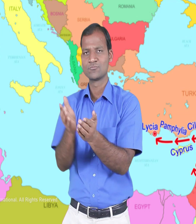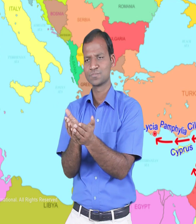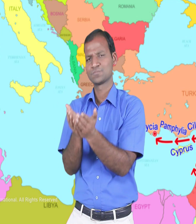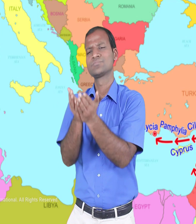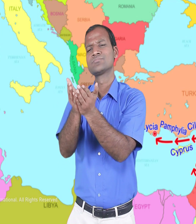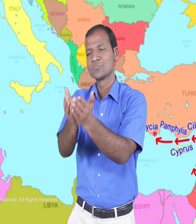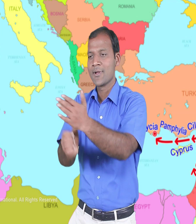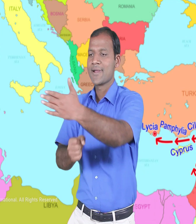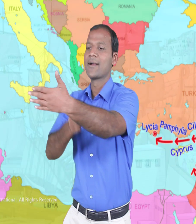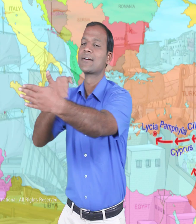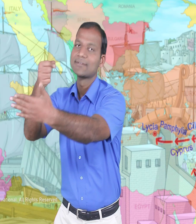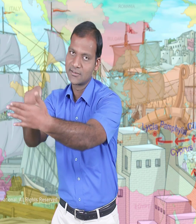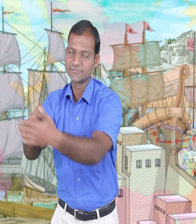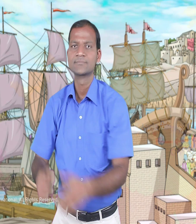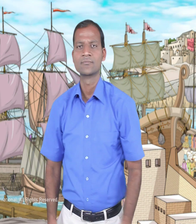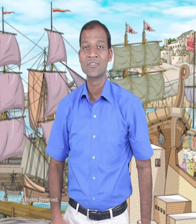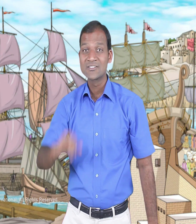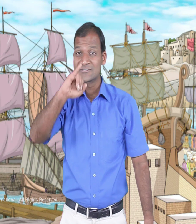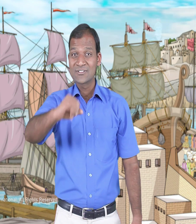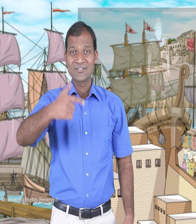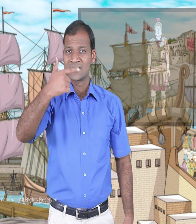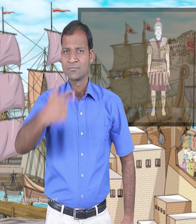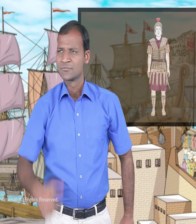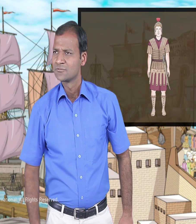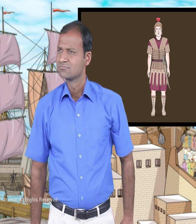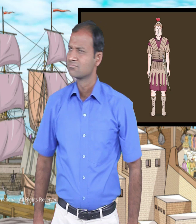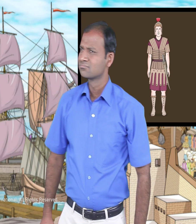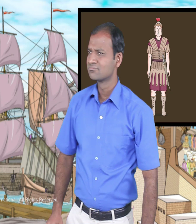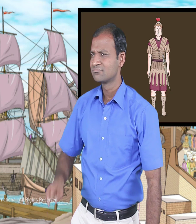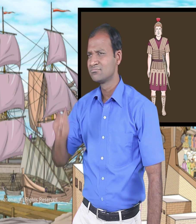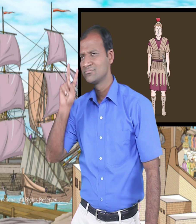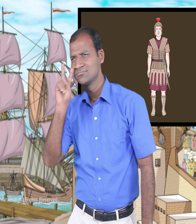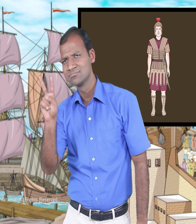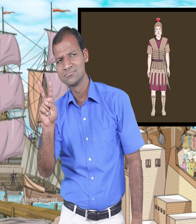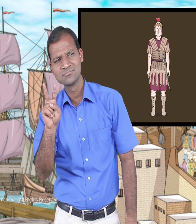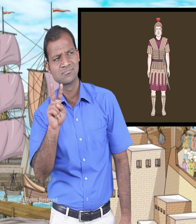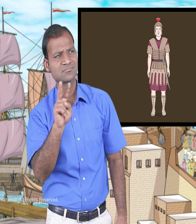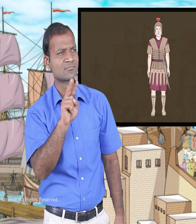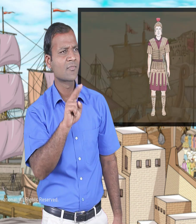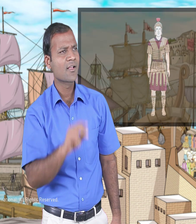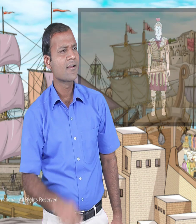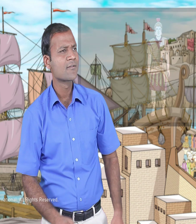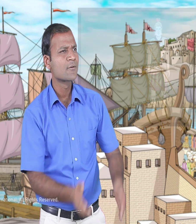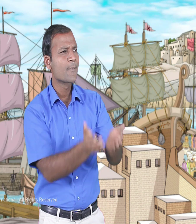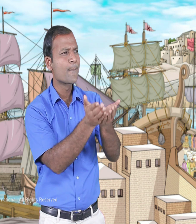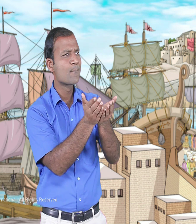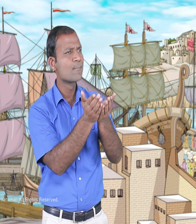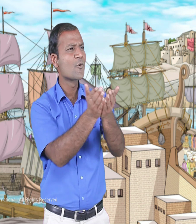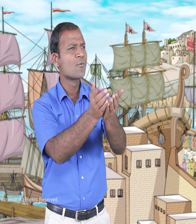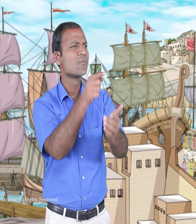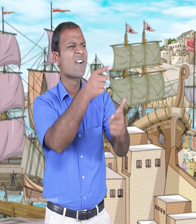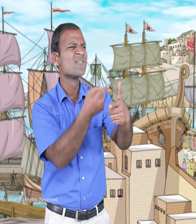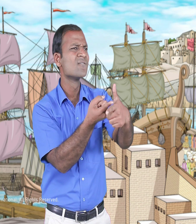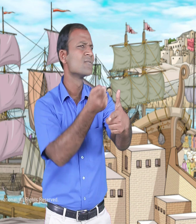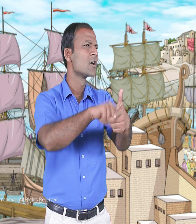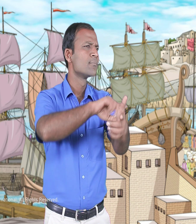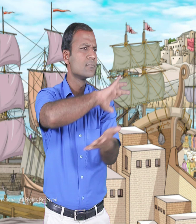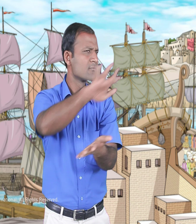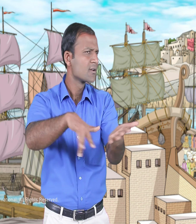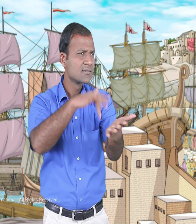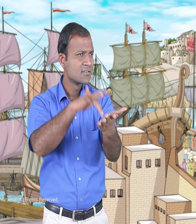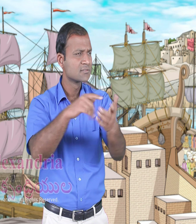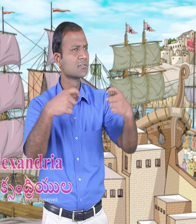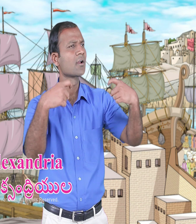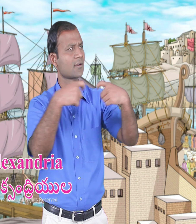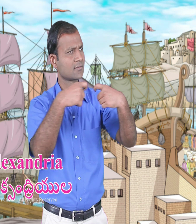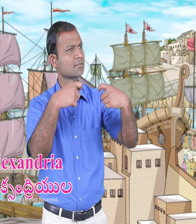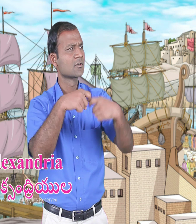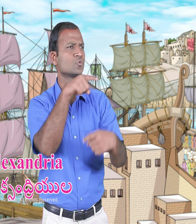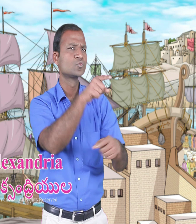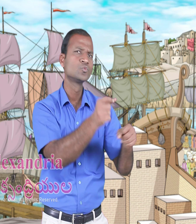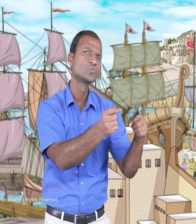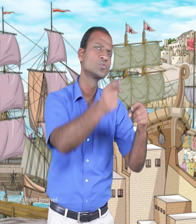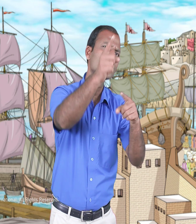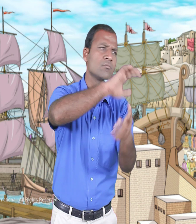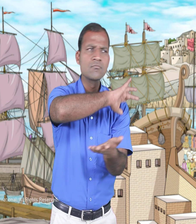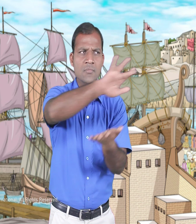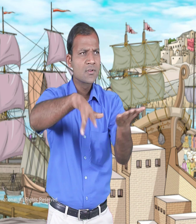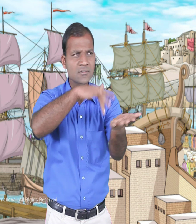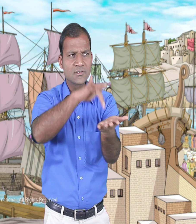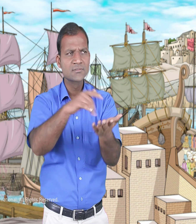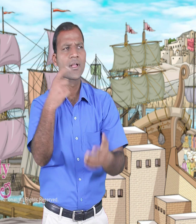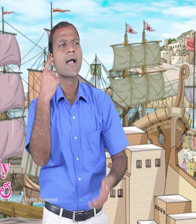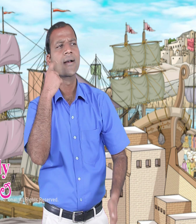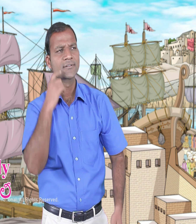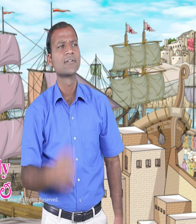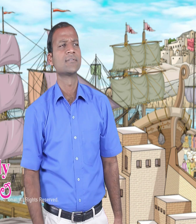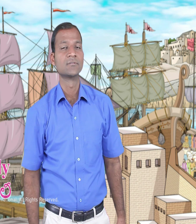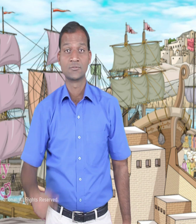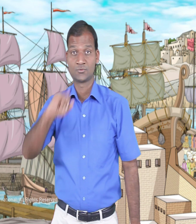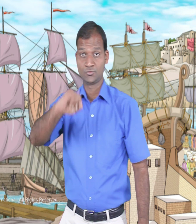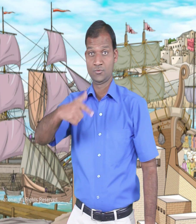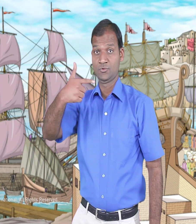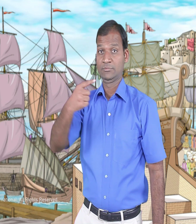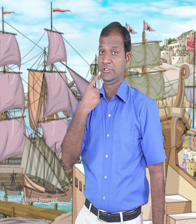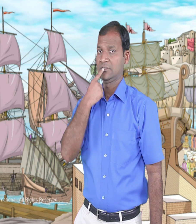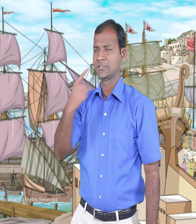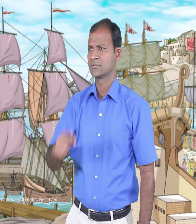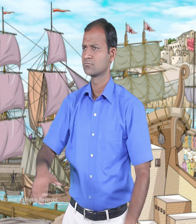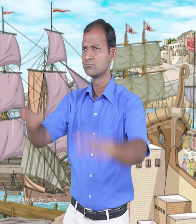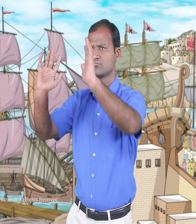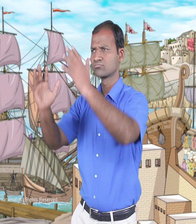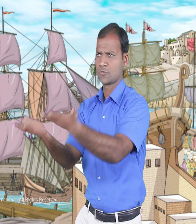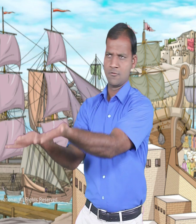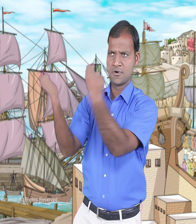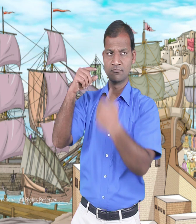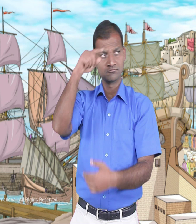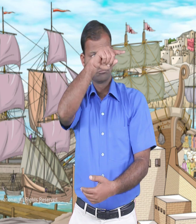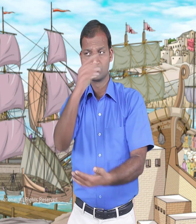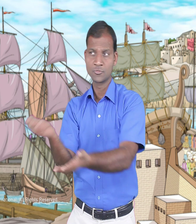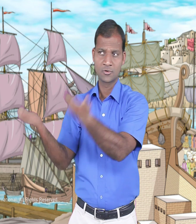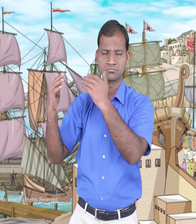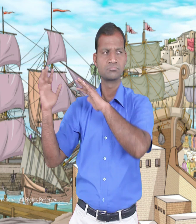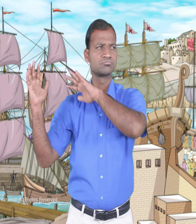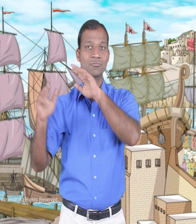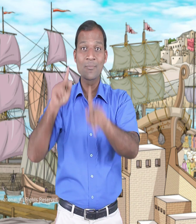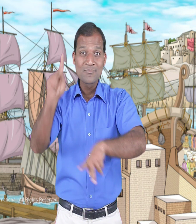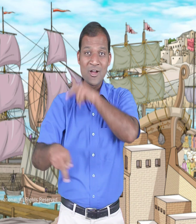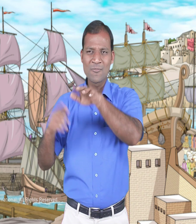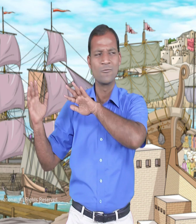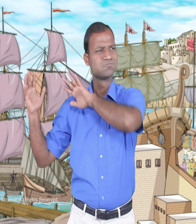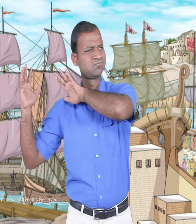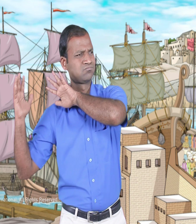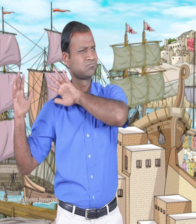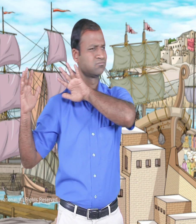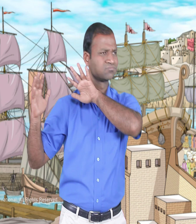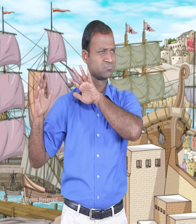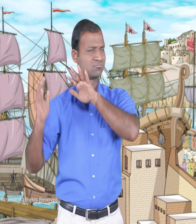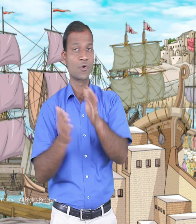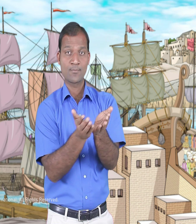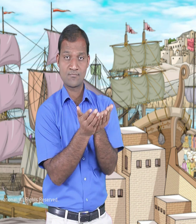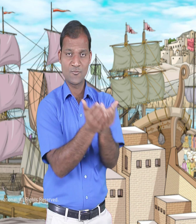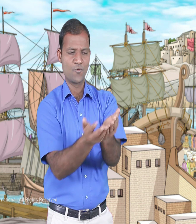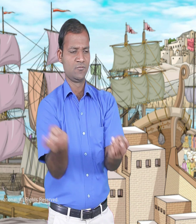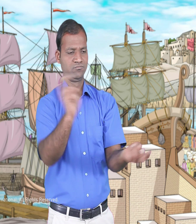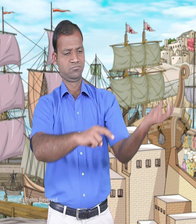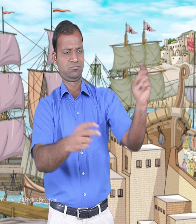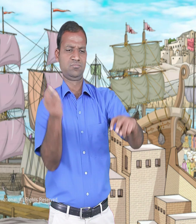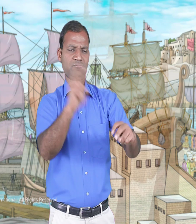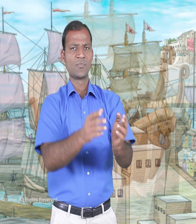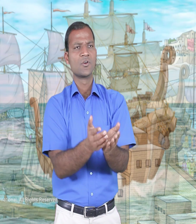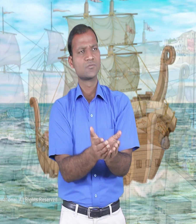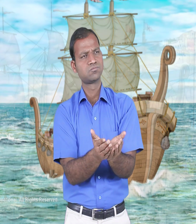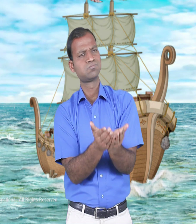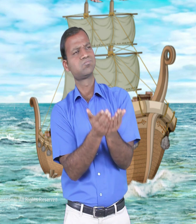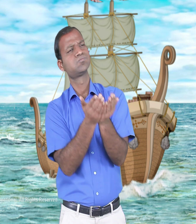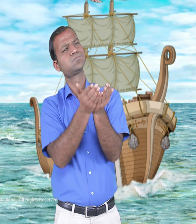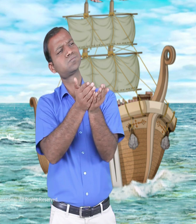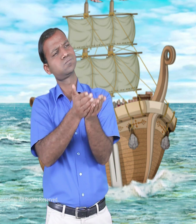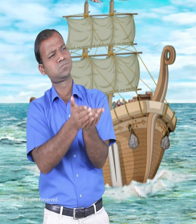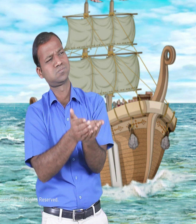There the centurion found an Alexandrian ship sailing for Italy and put us on board.